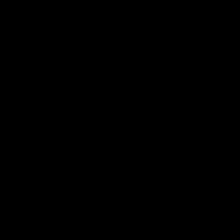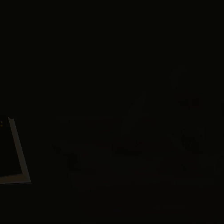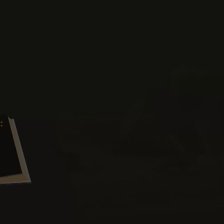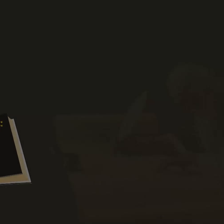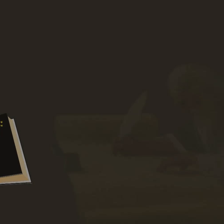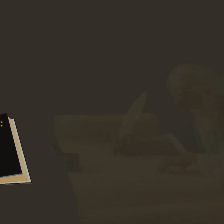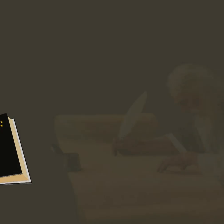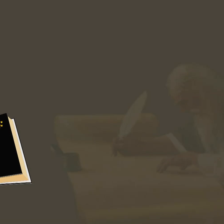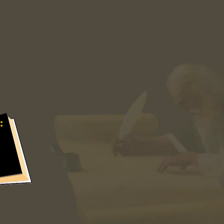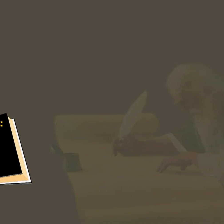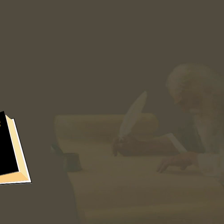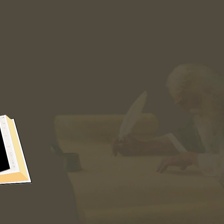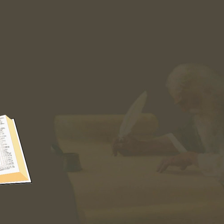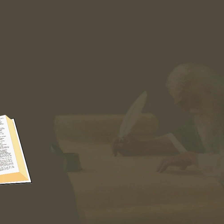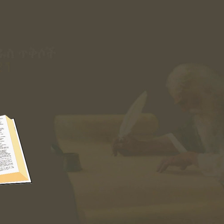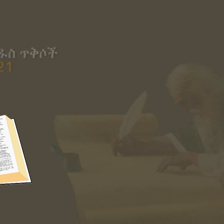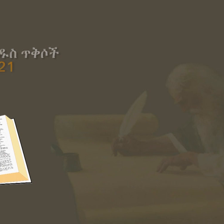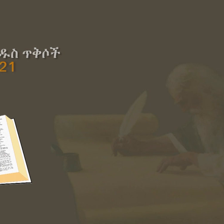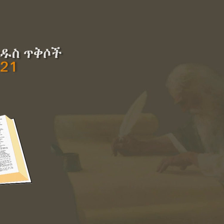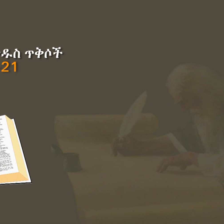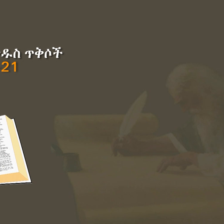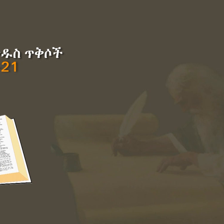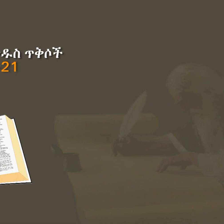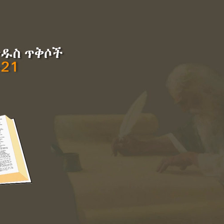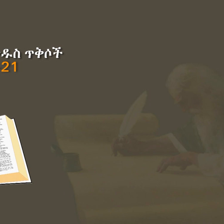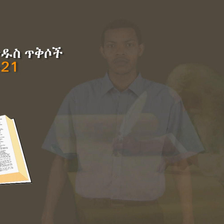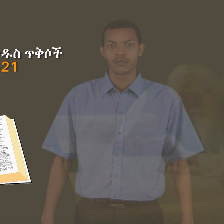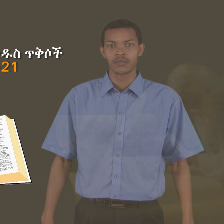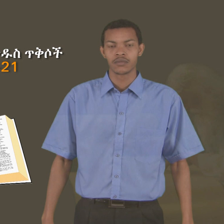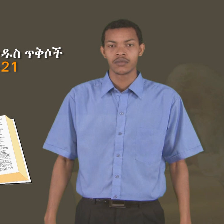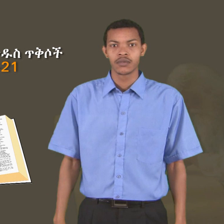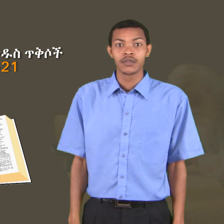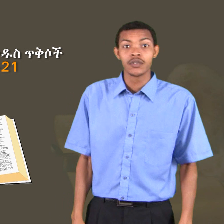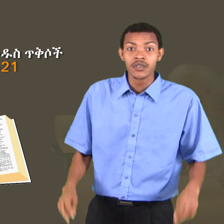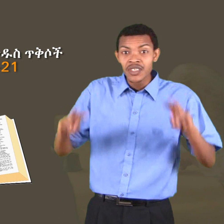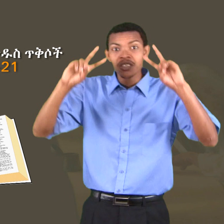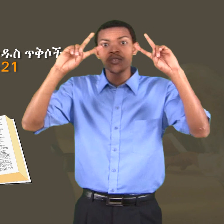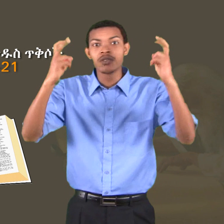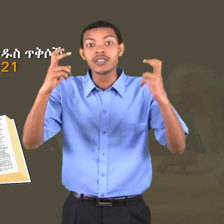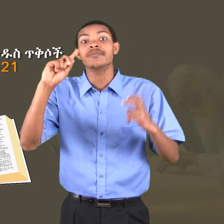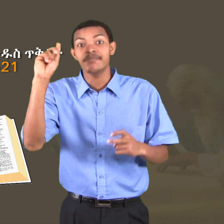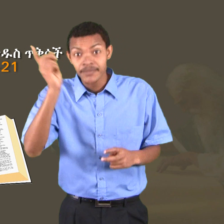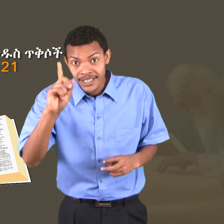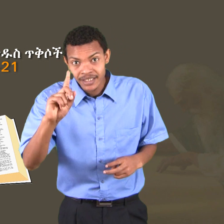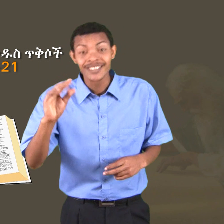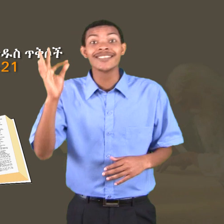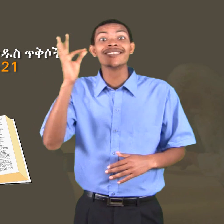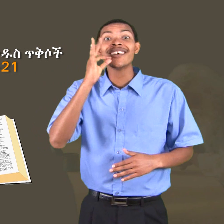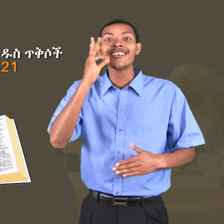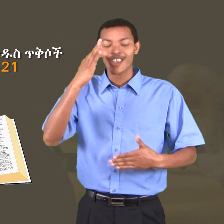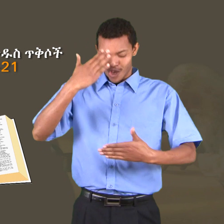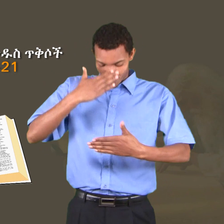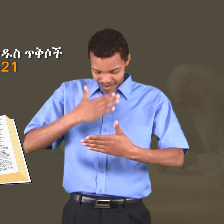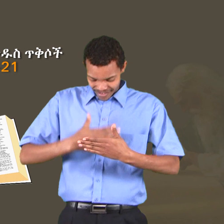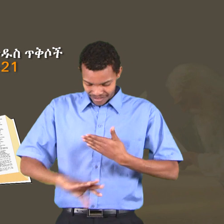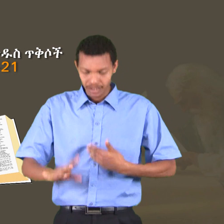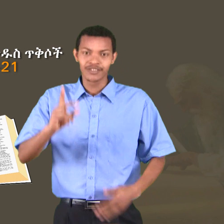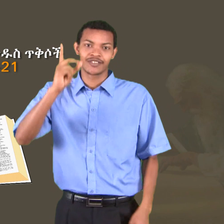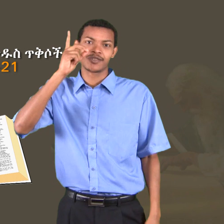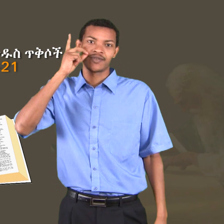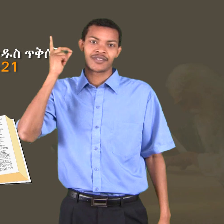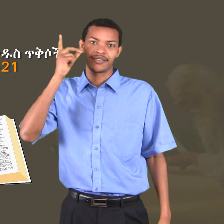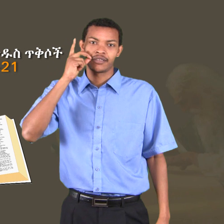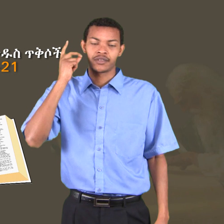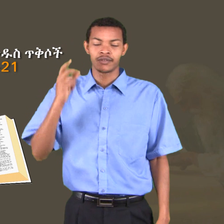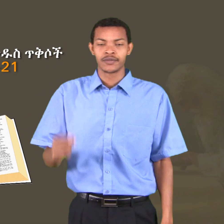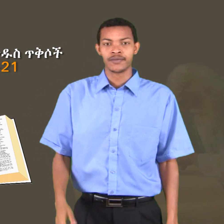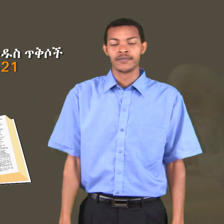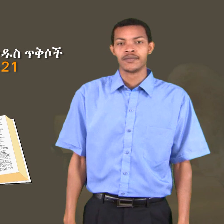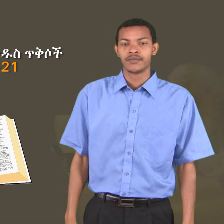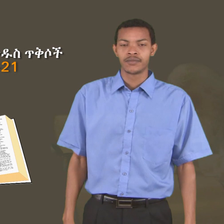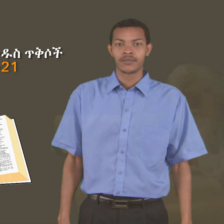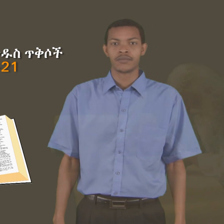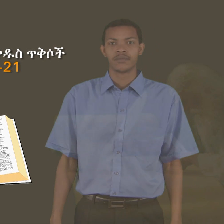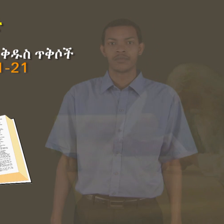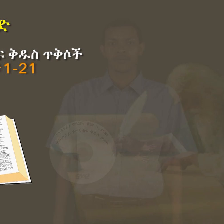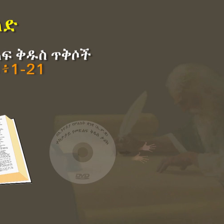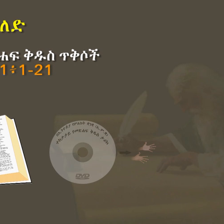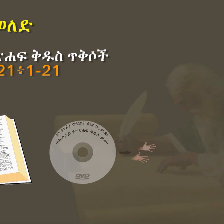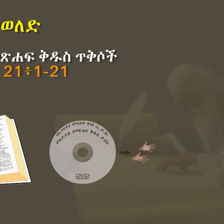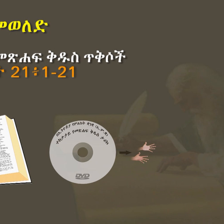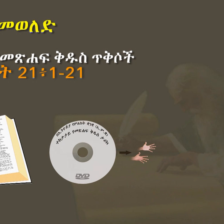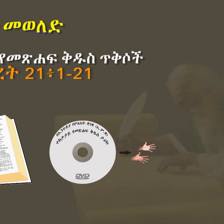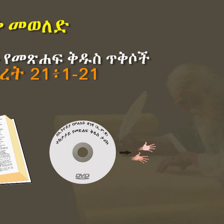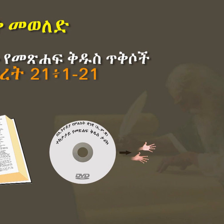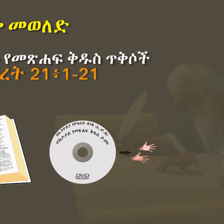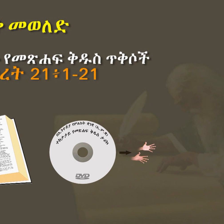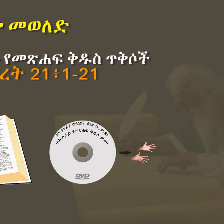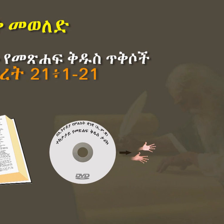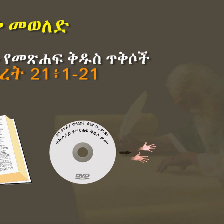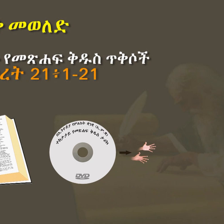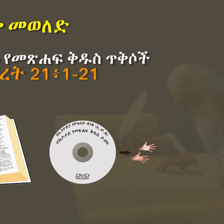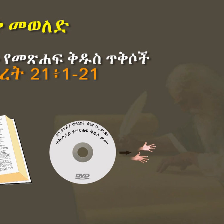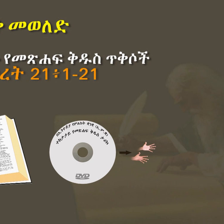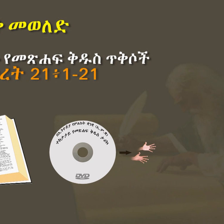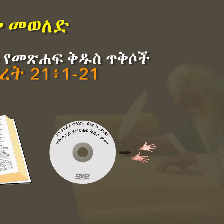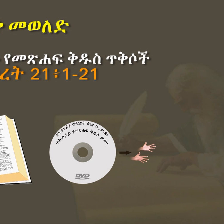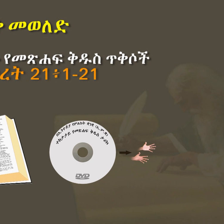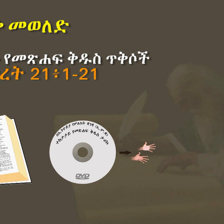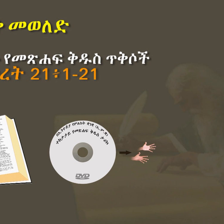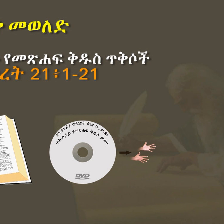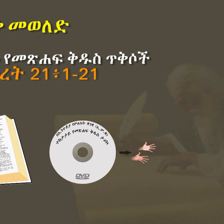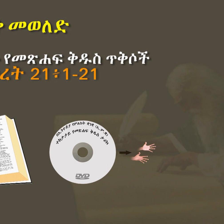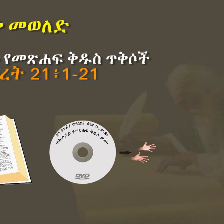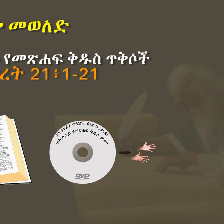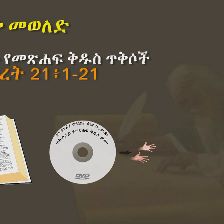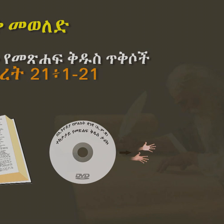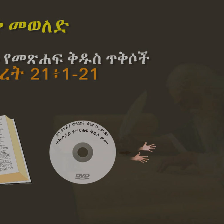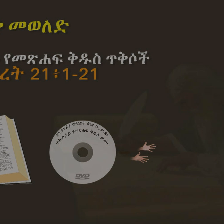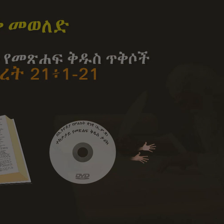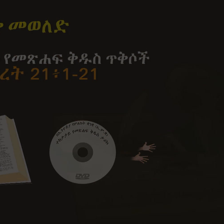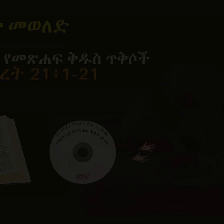Isaac's birth